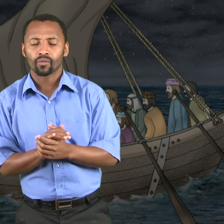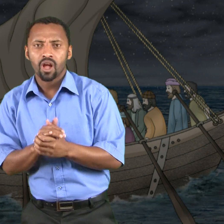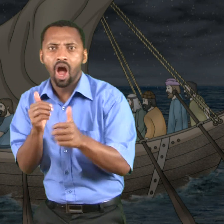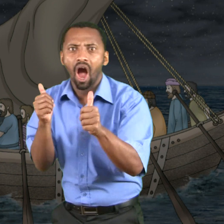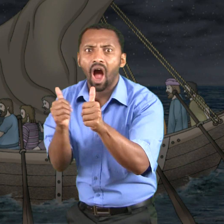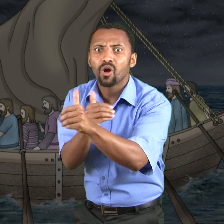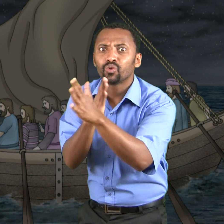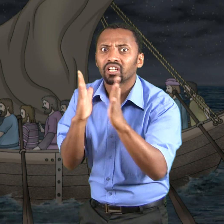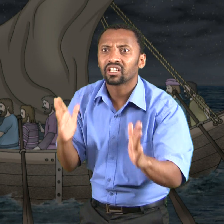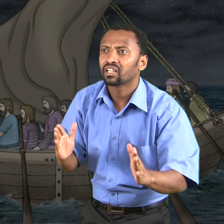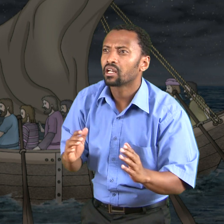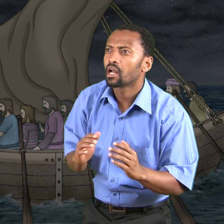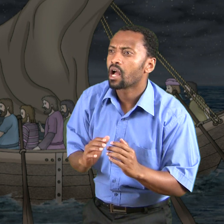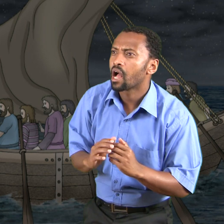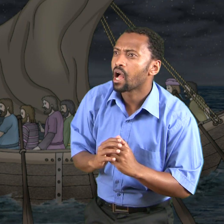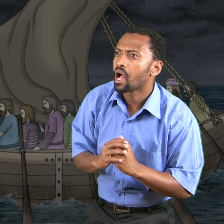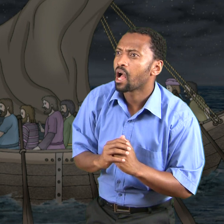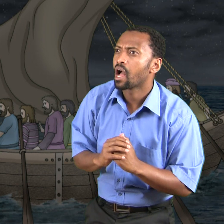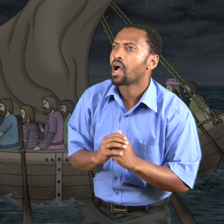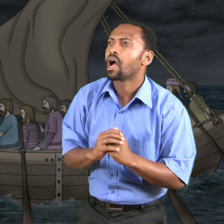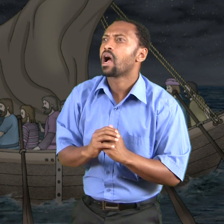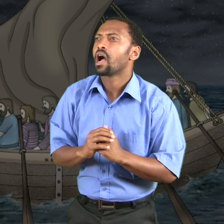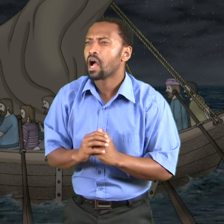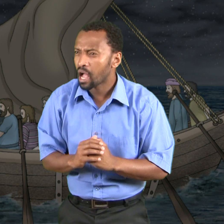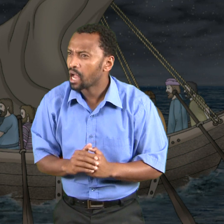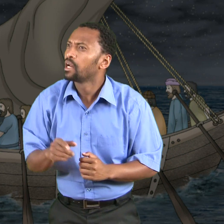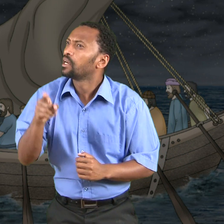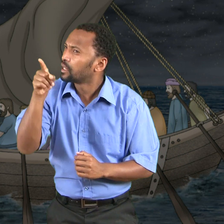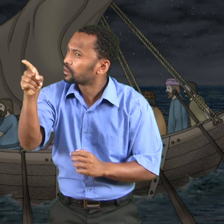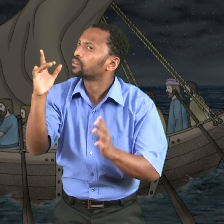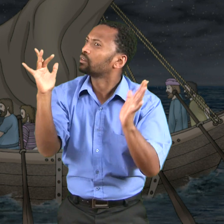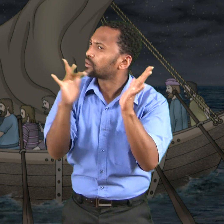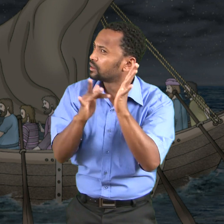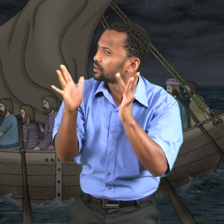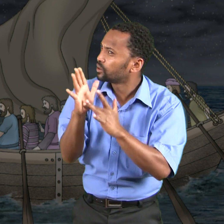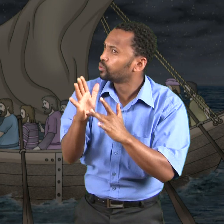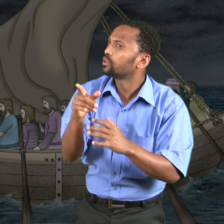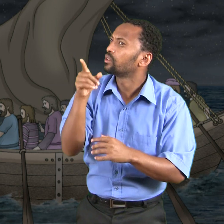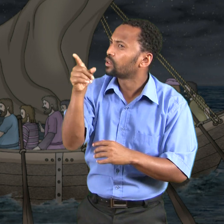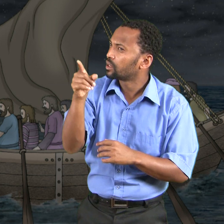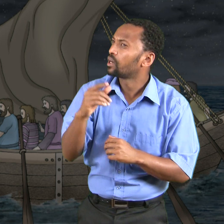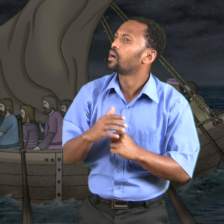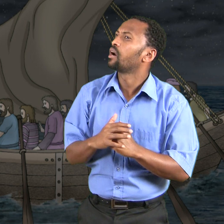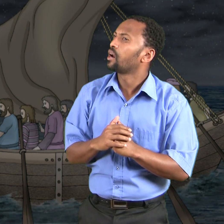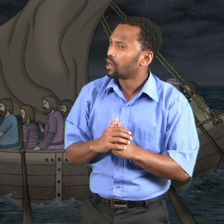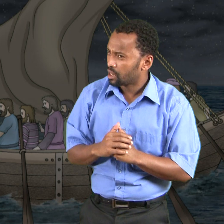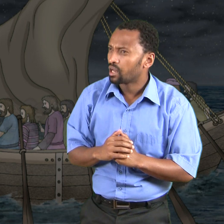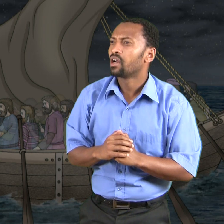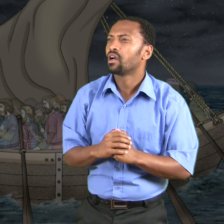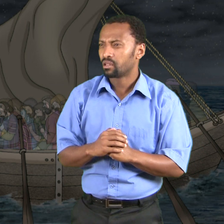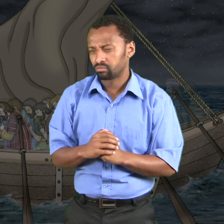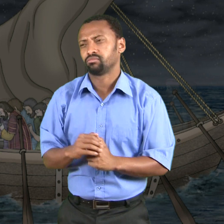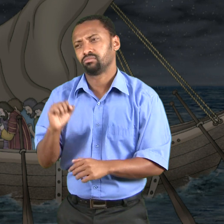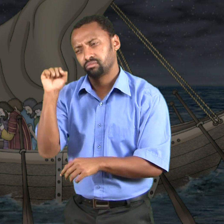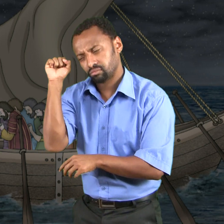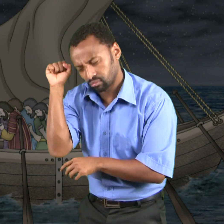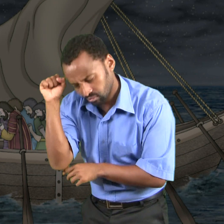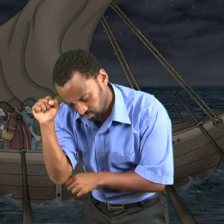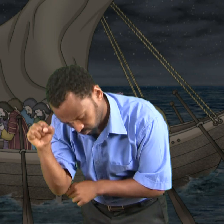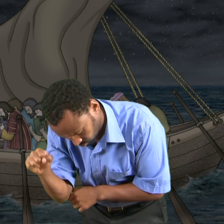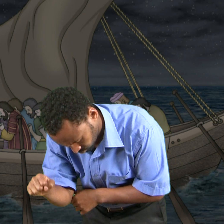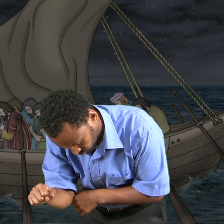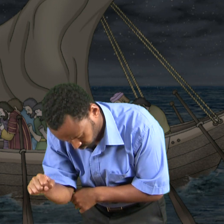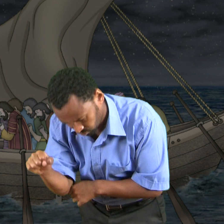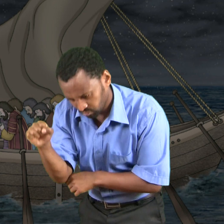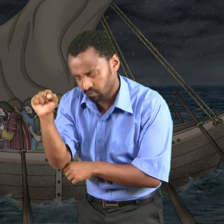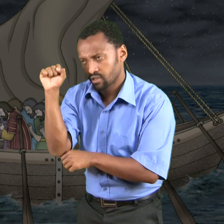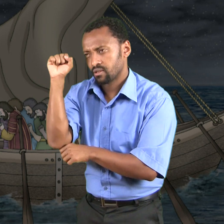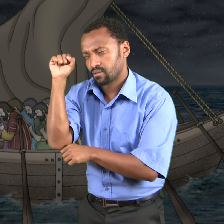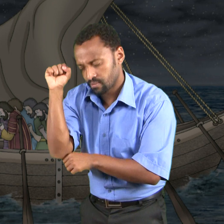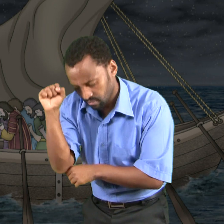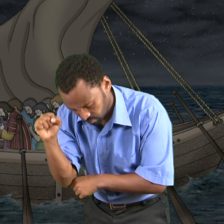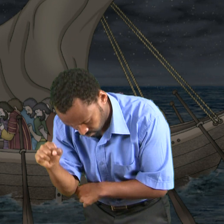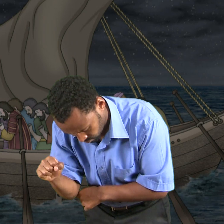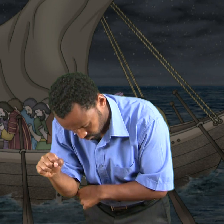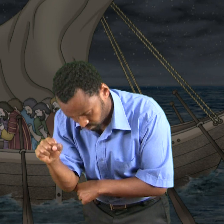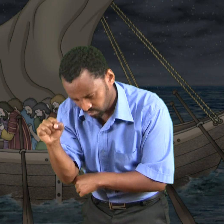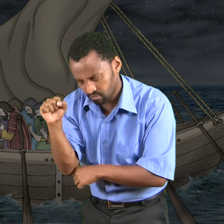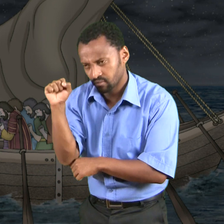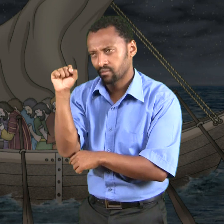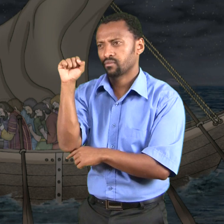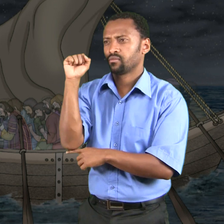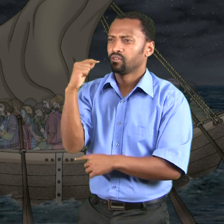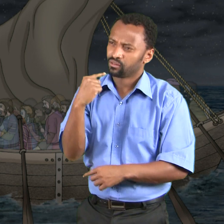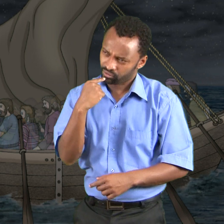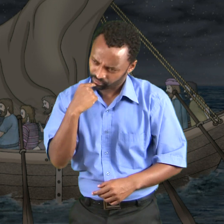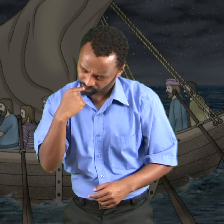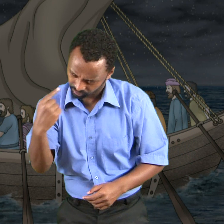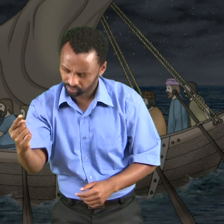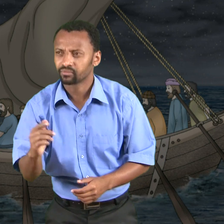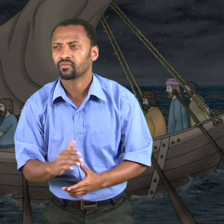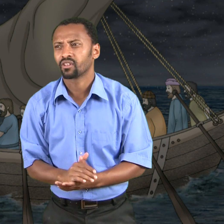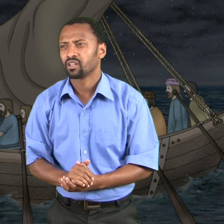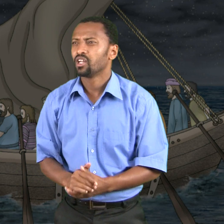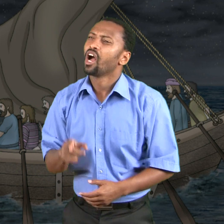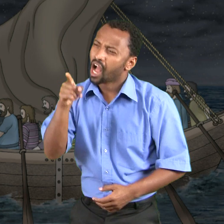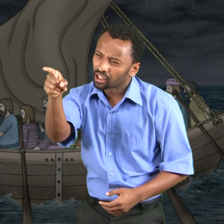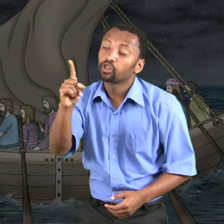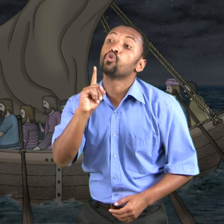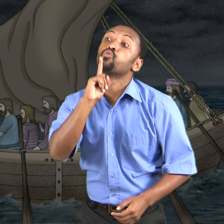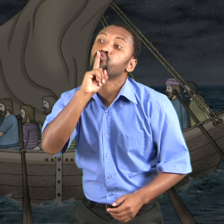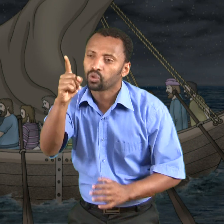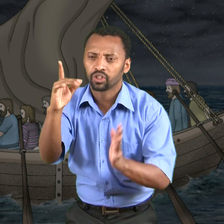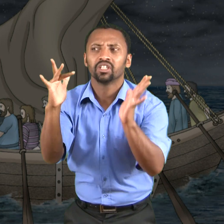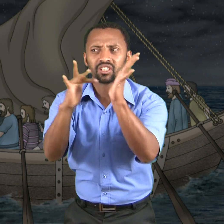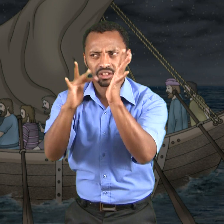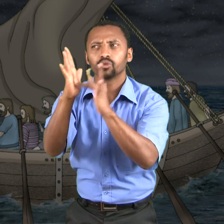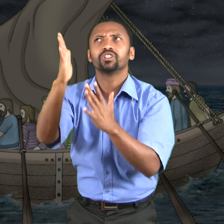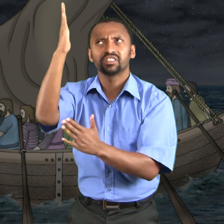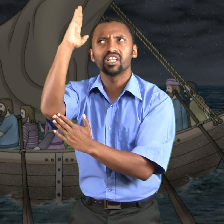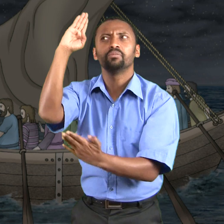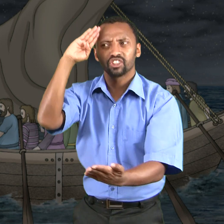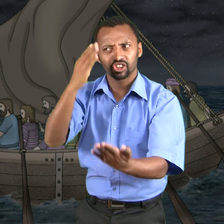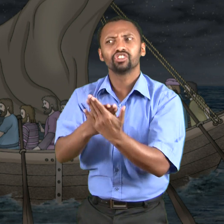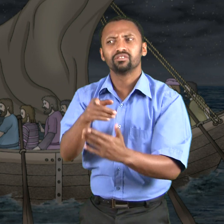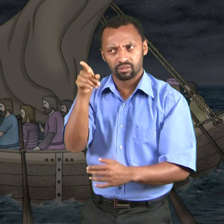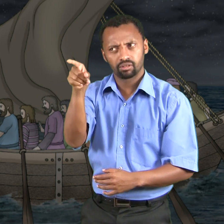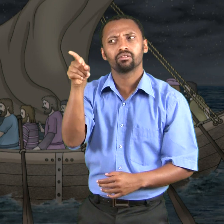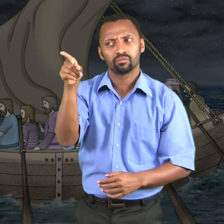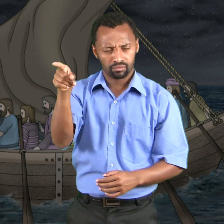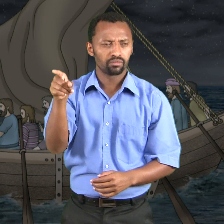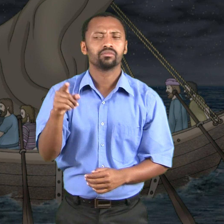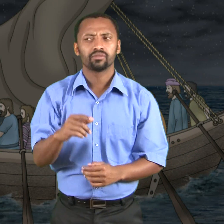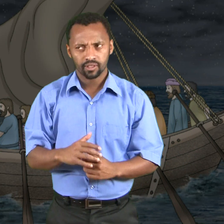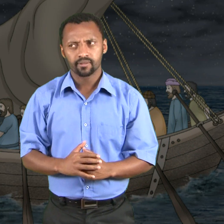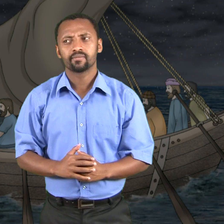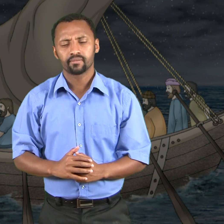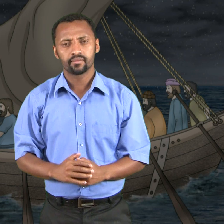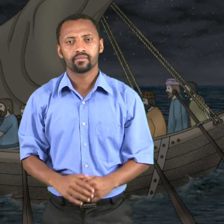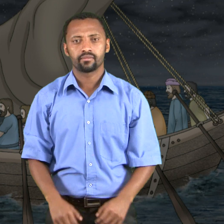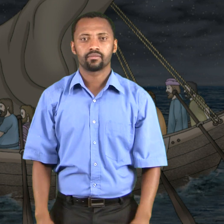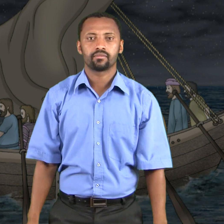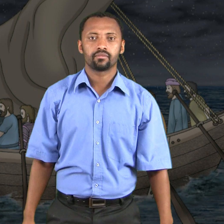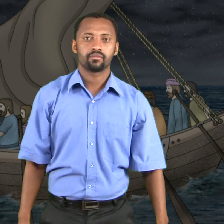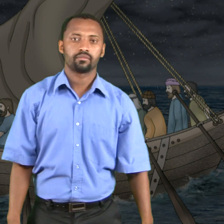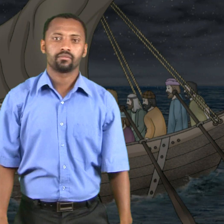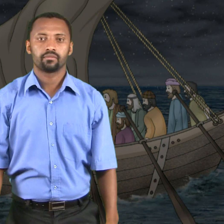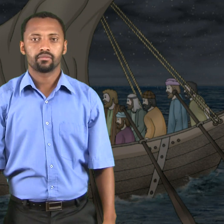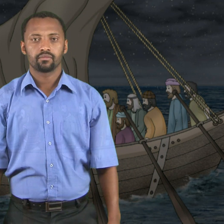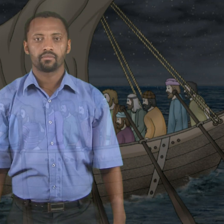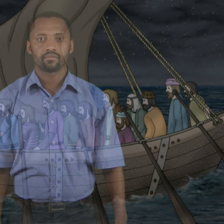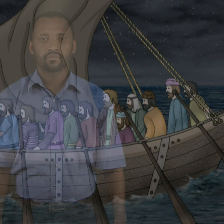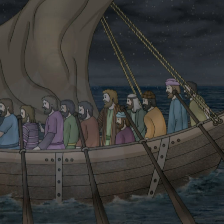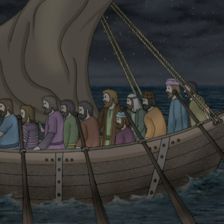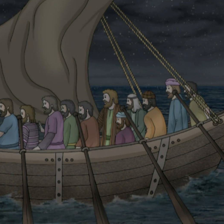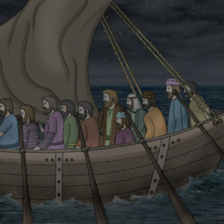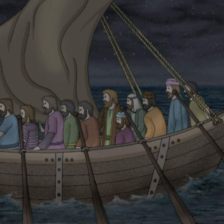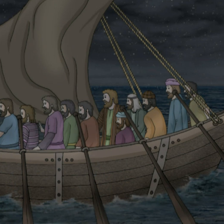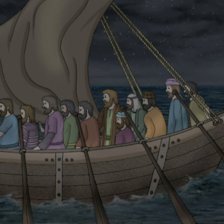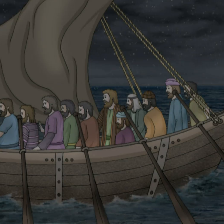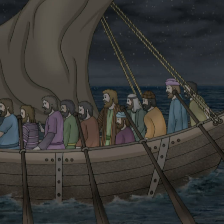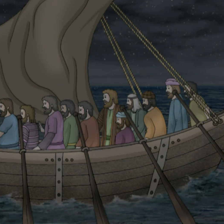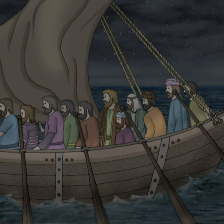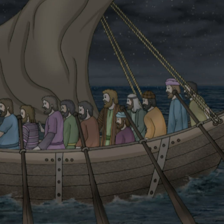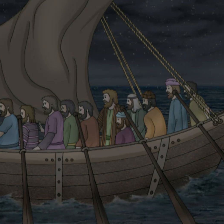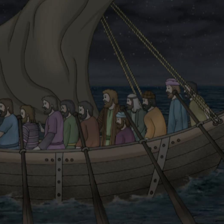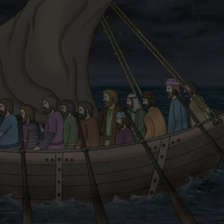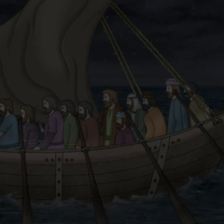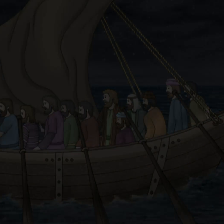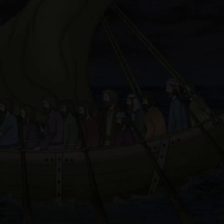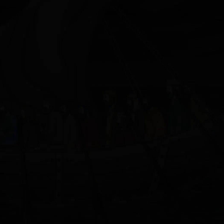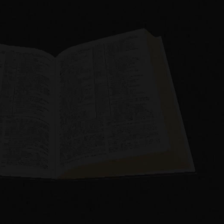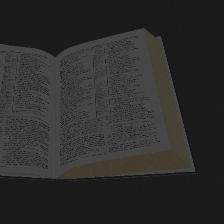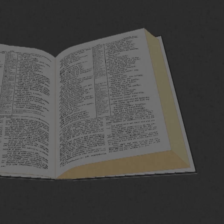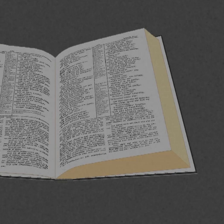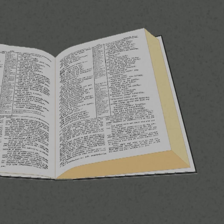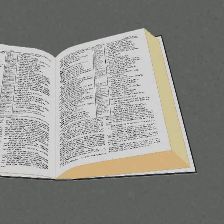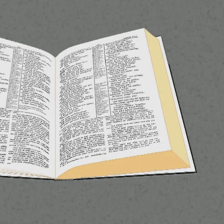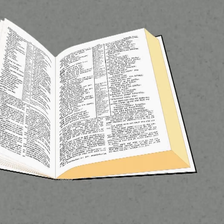Then those who were in the boat worshiped Him, saying, “Truly You are the Son of God!”